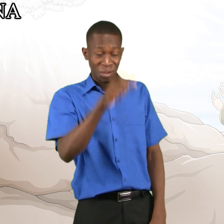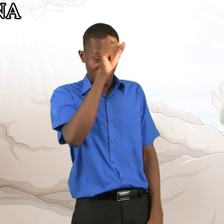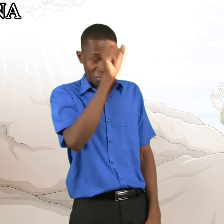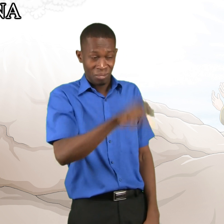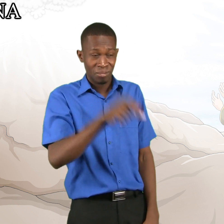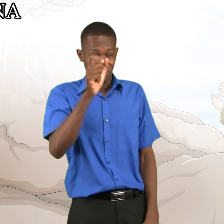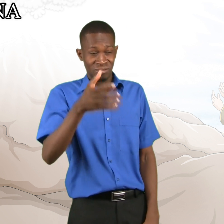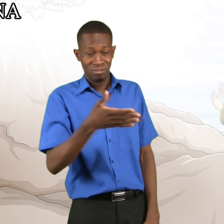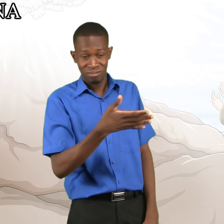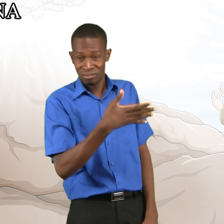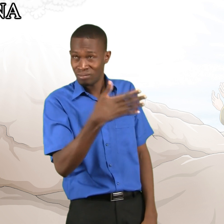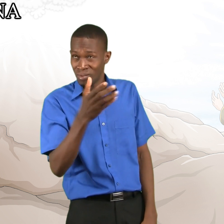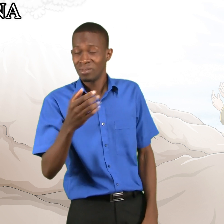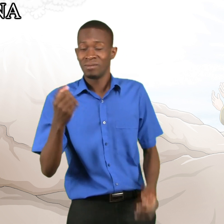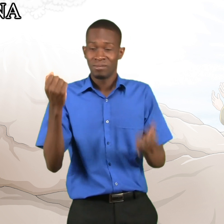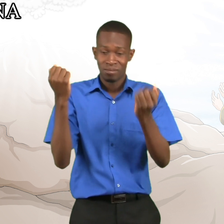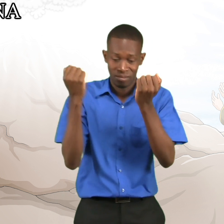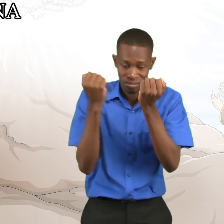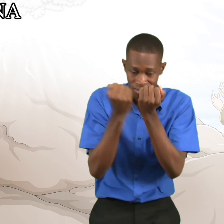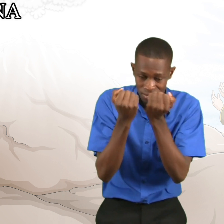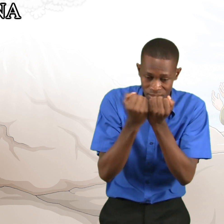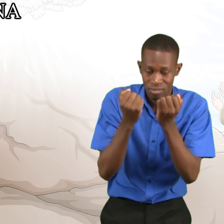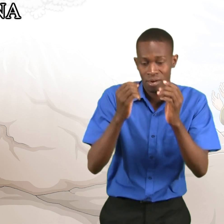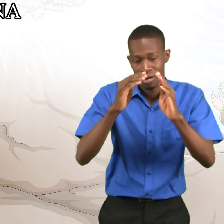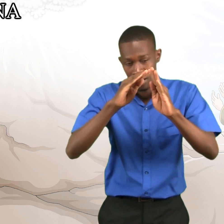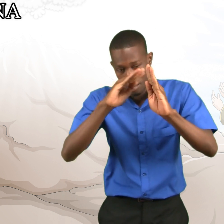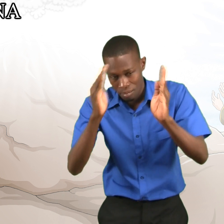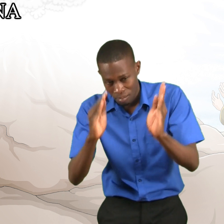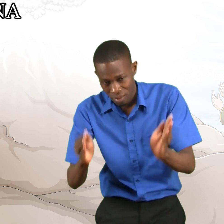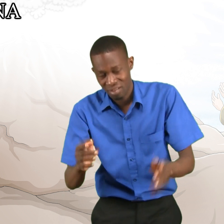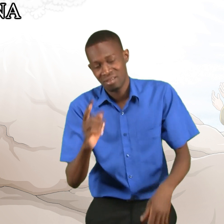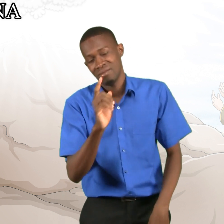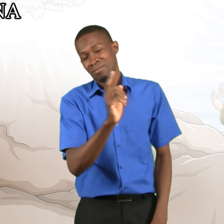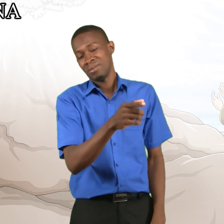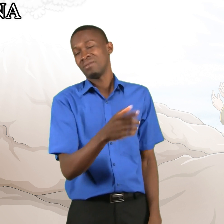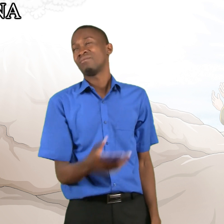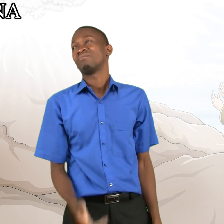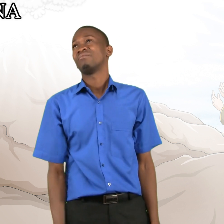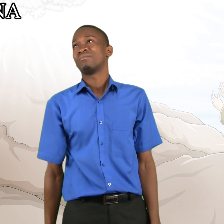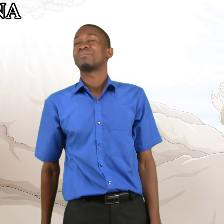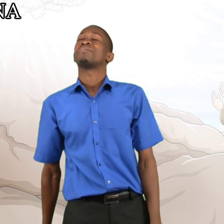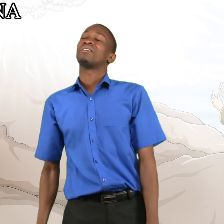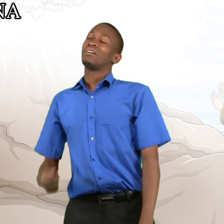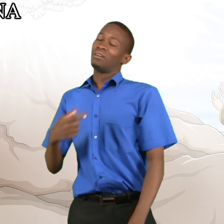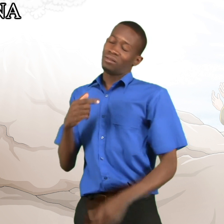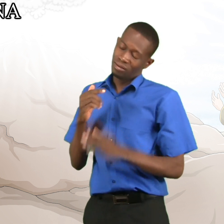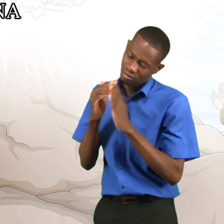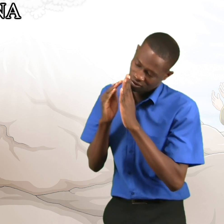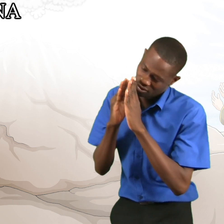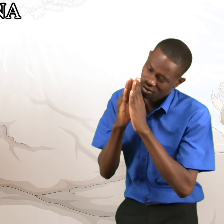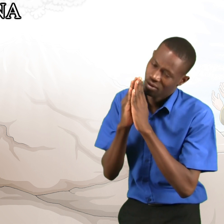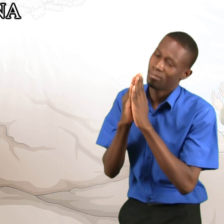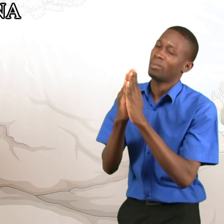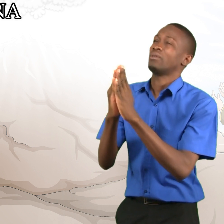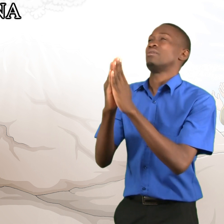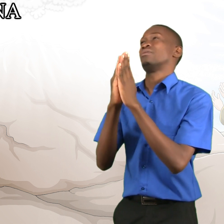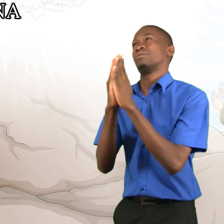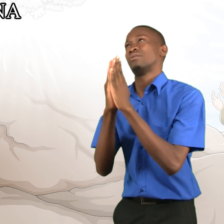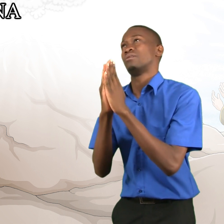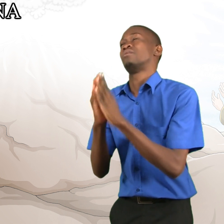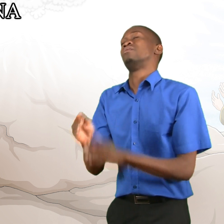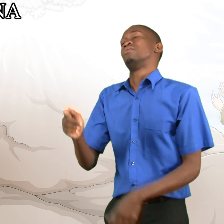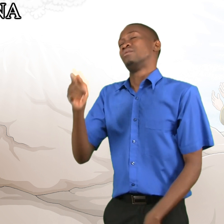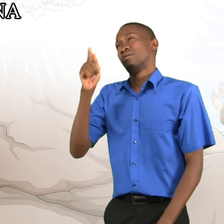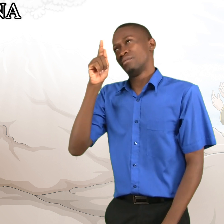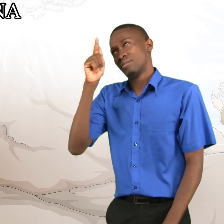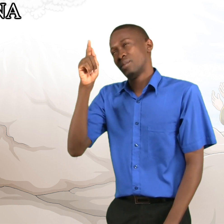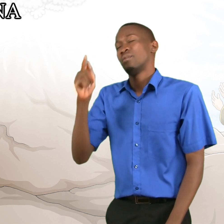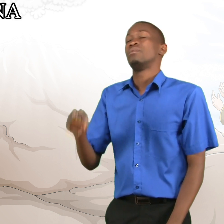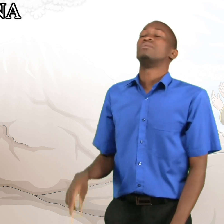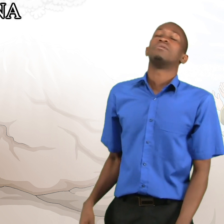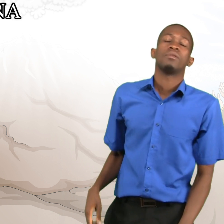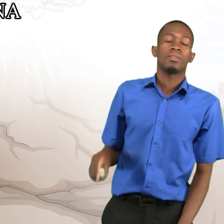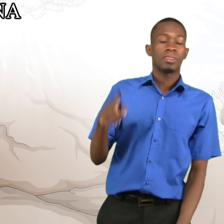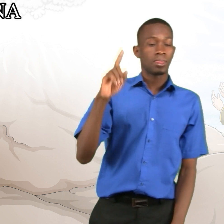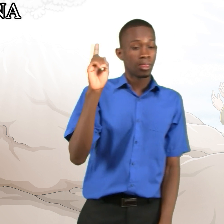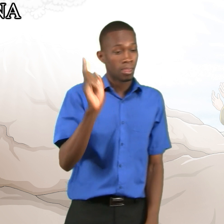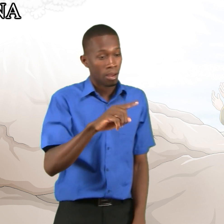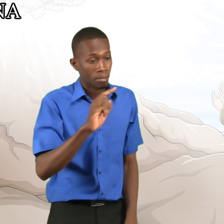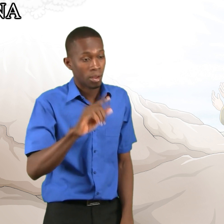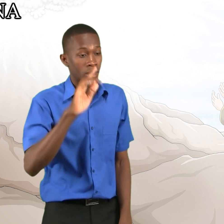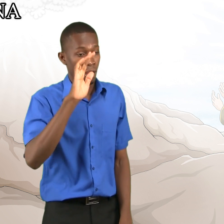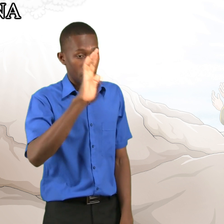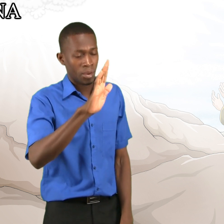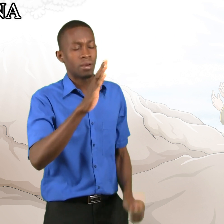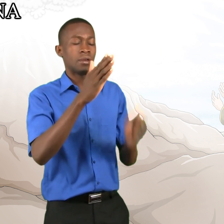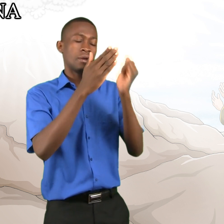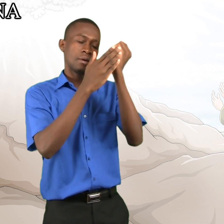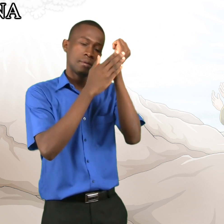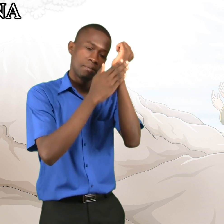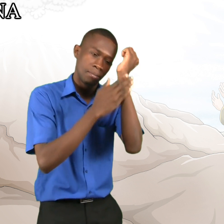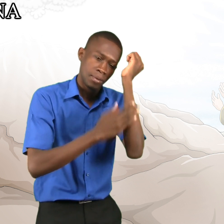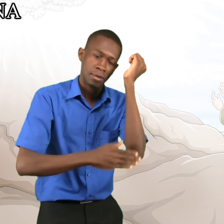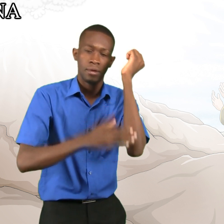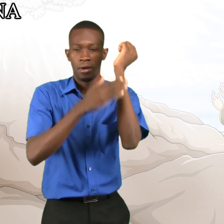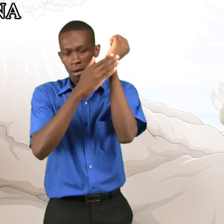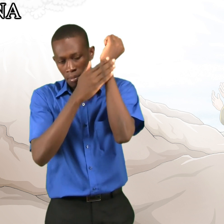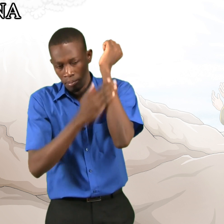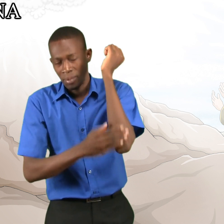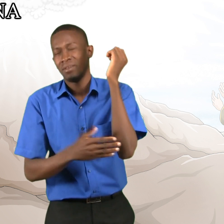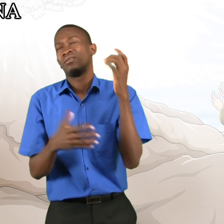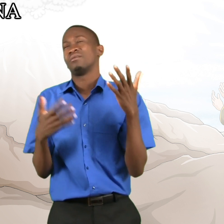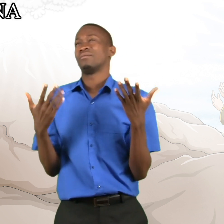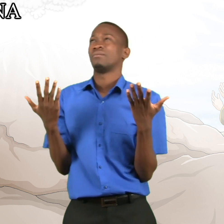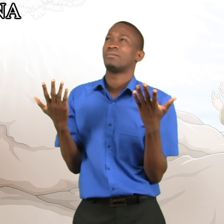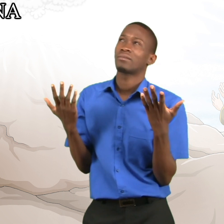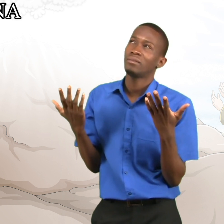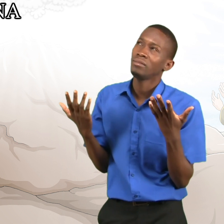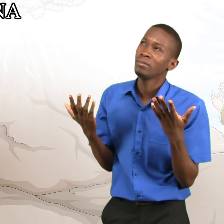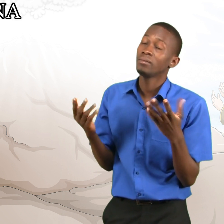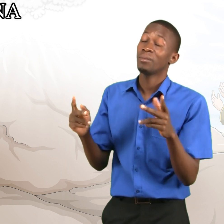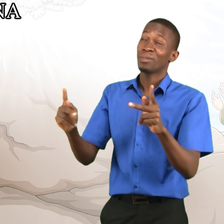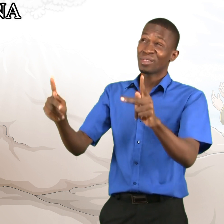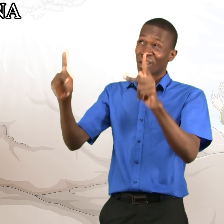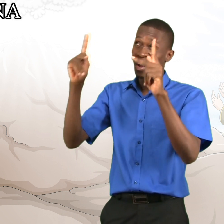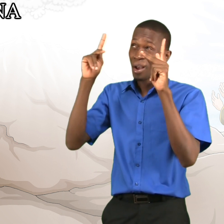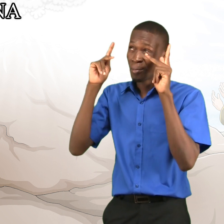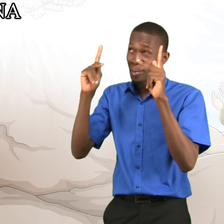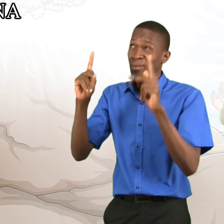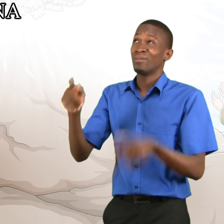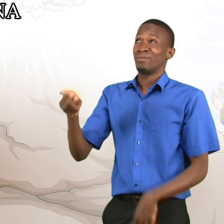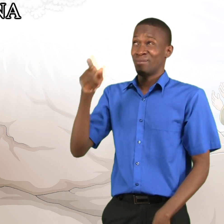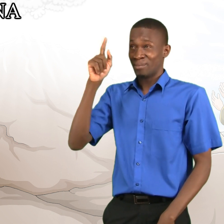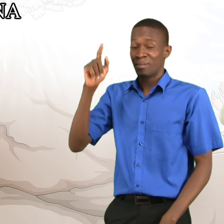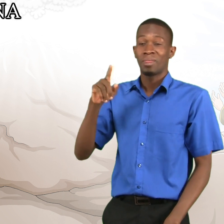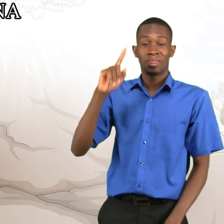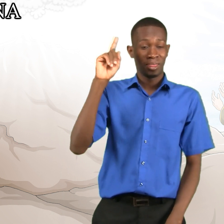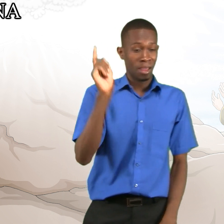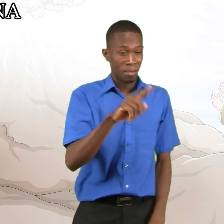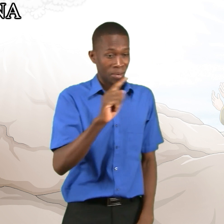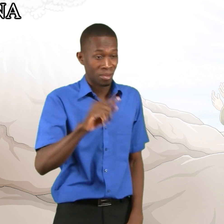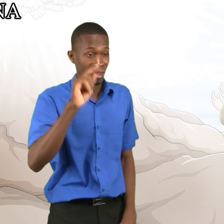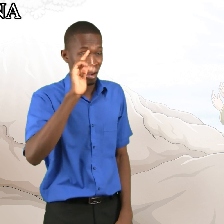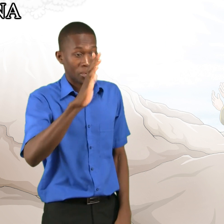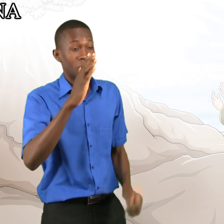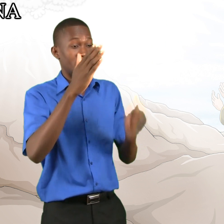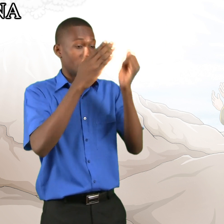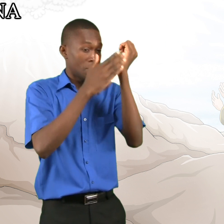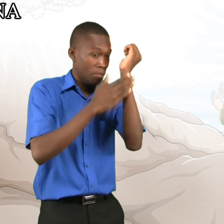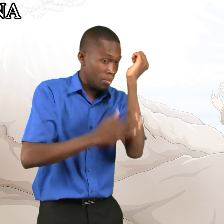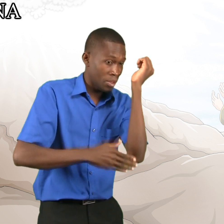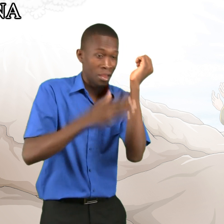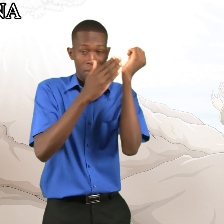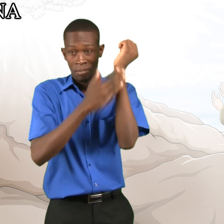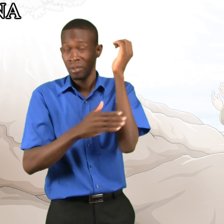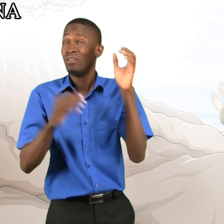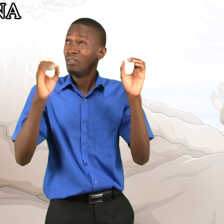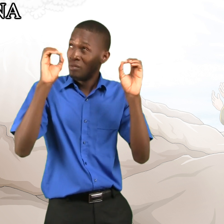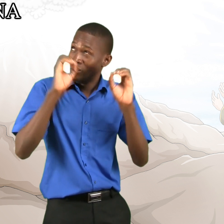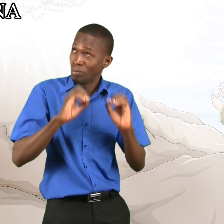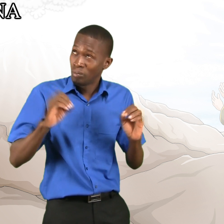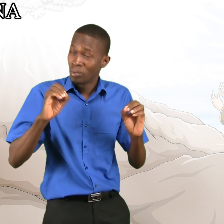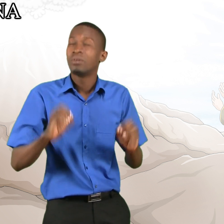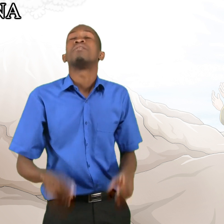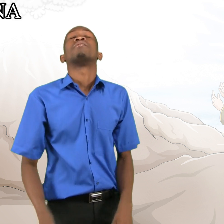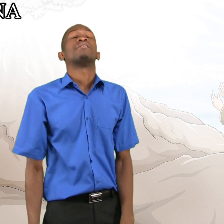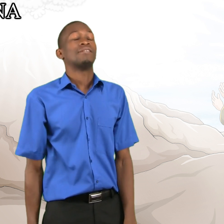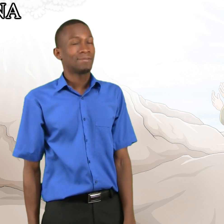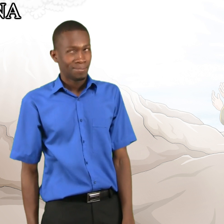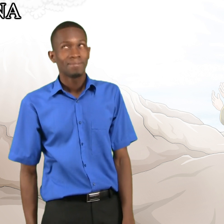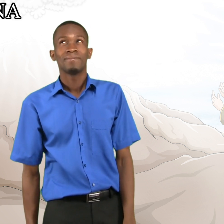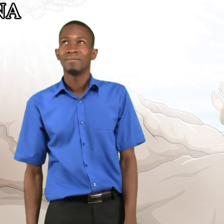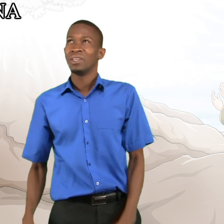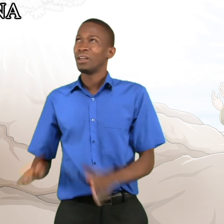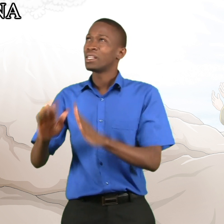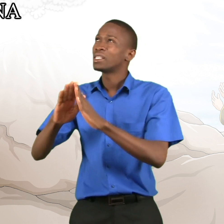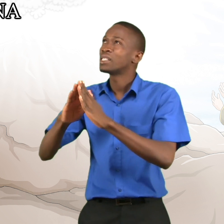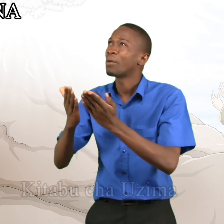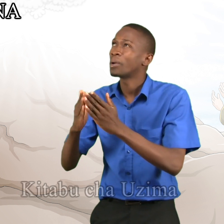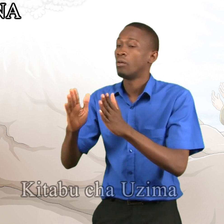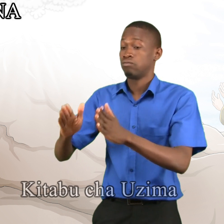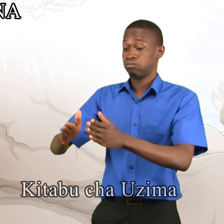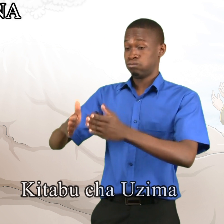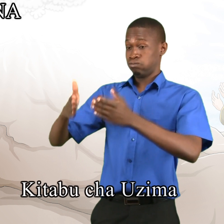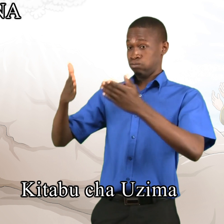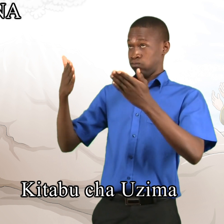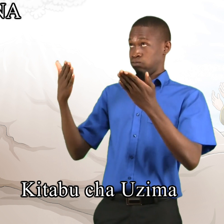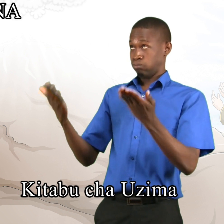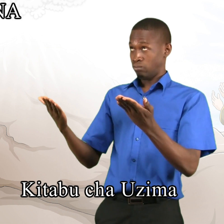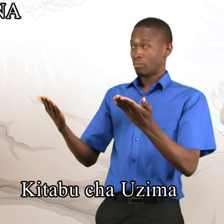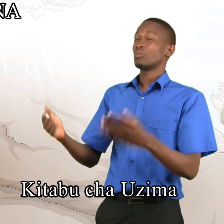They have made gods of gold for themselves. Yet now, if You would only forgive their sin....